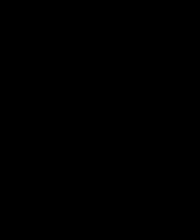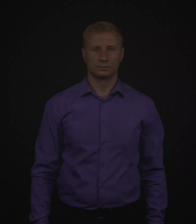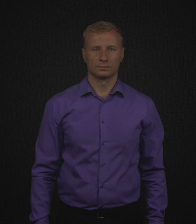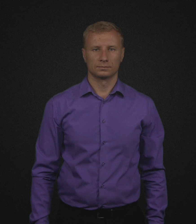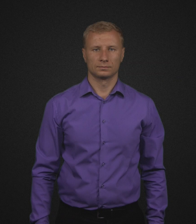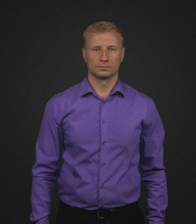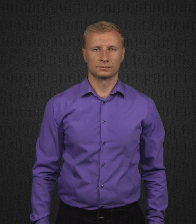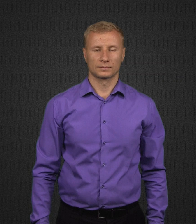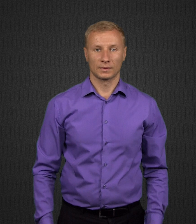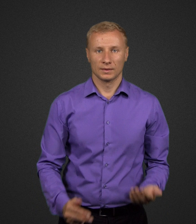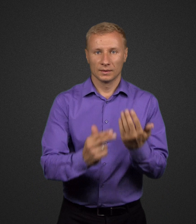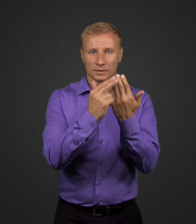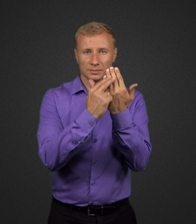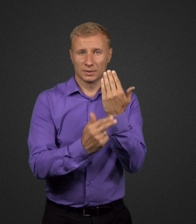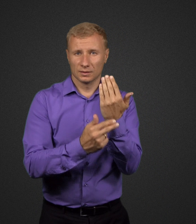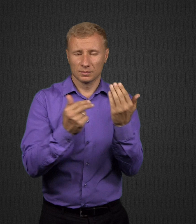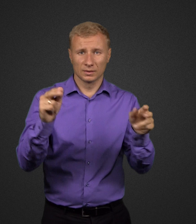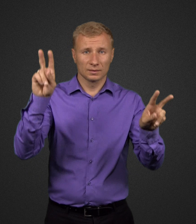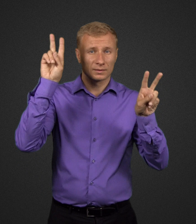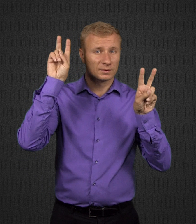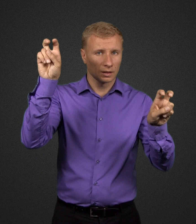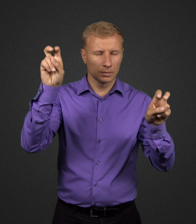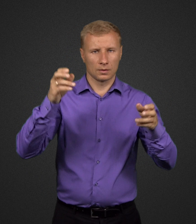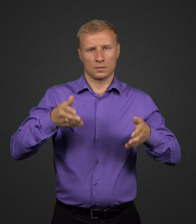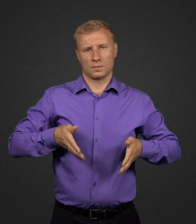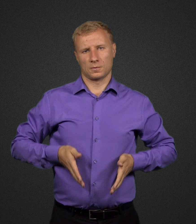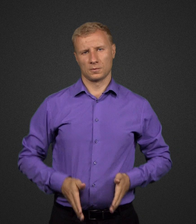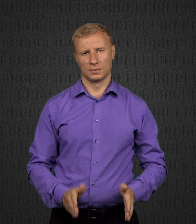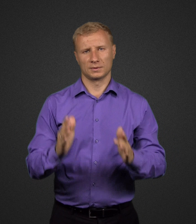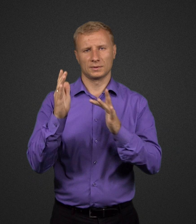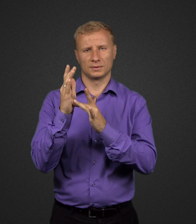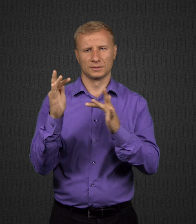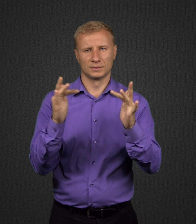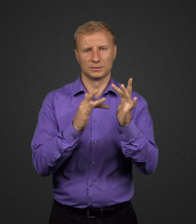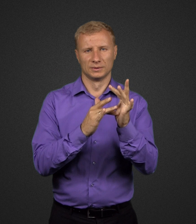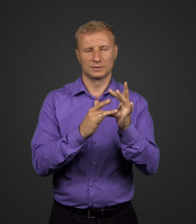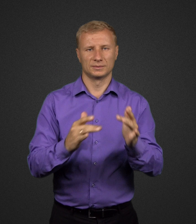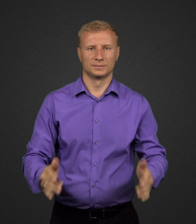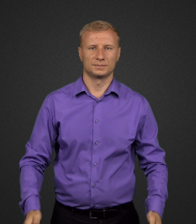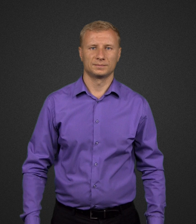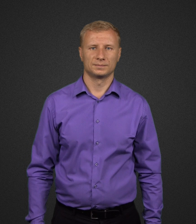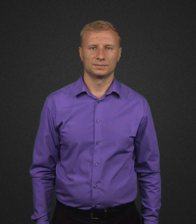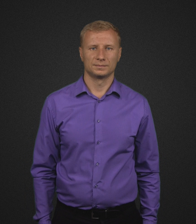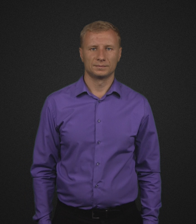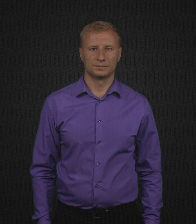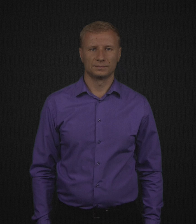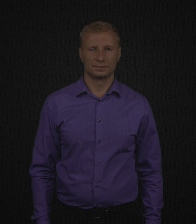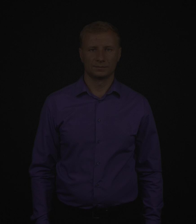Jesus is born